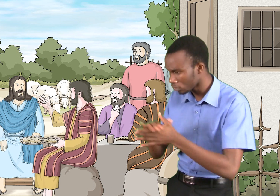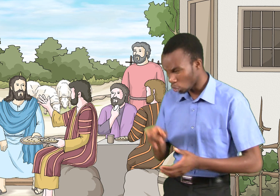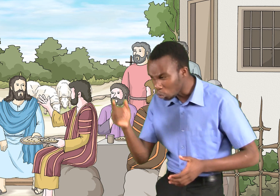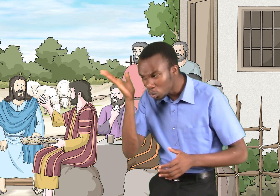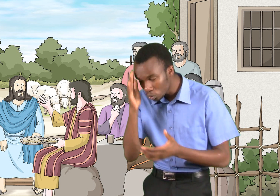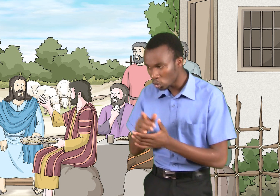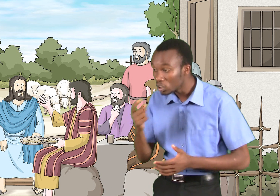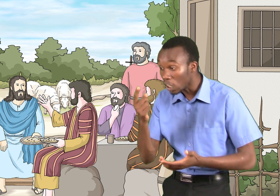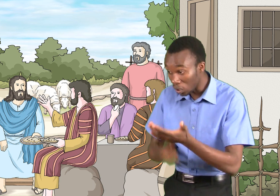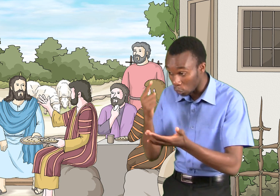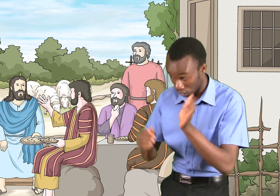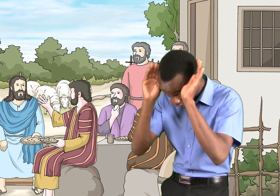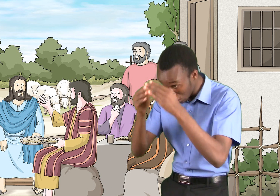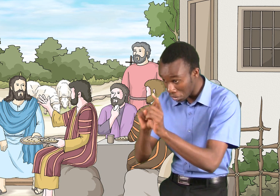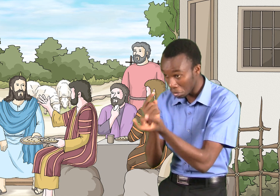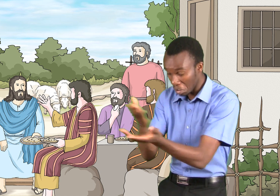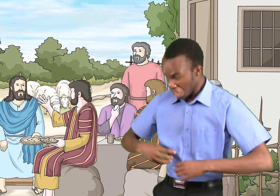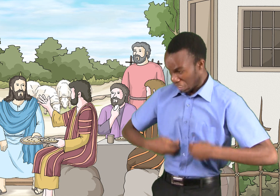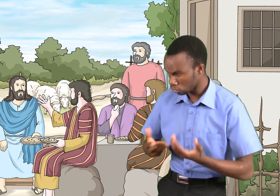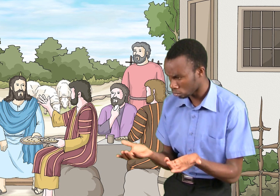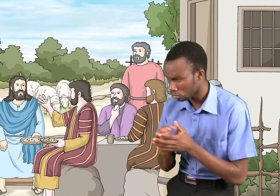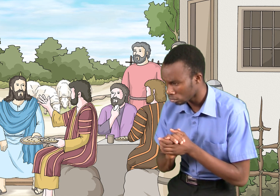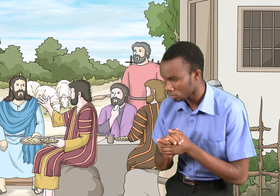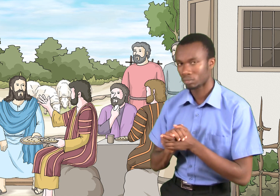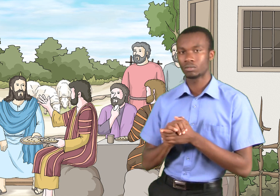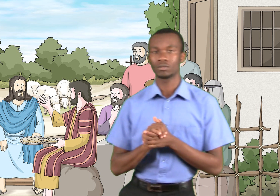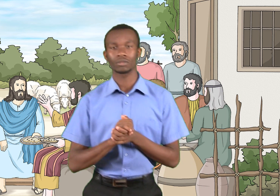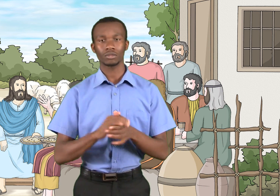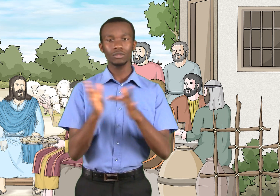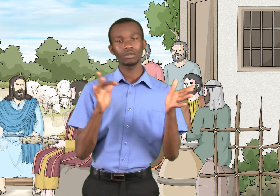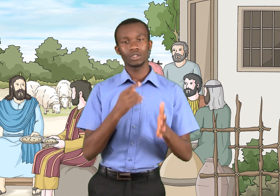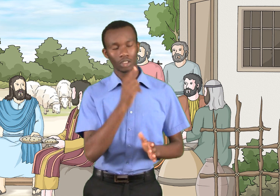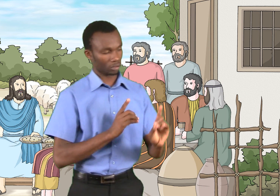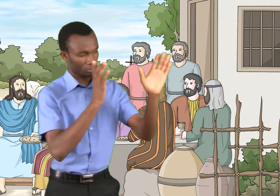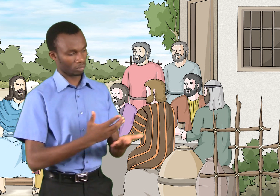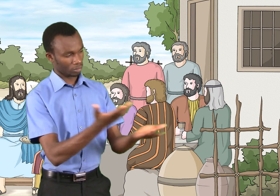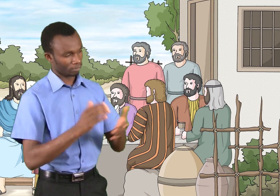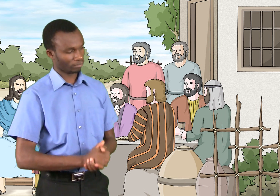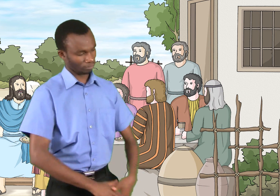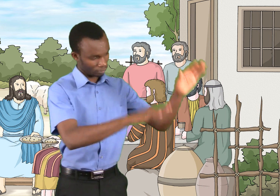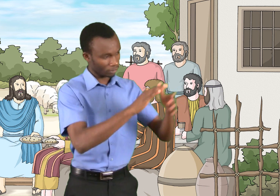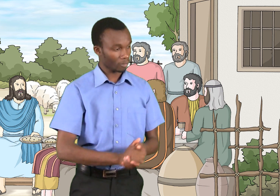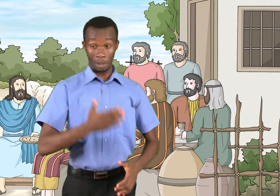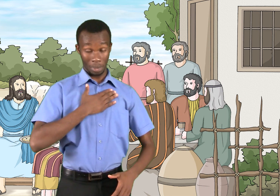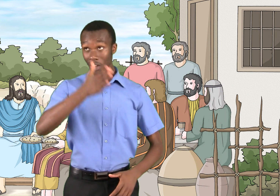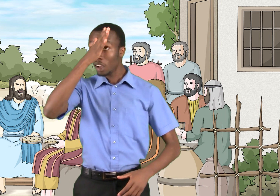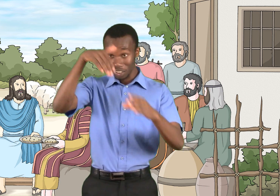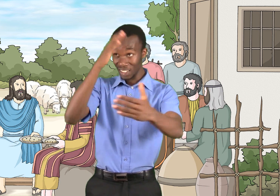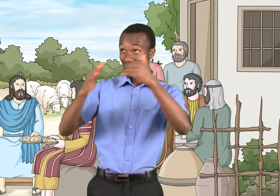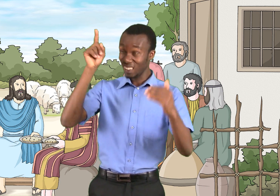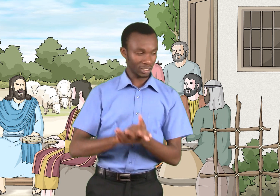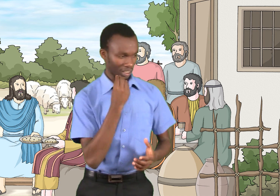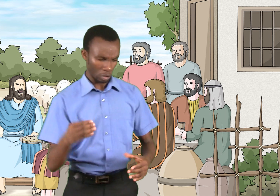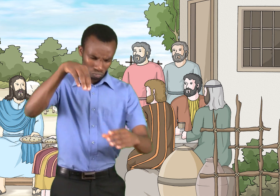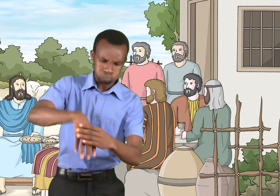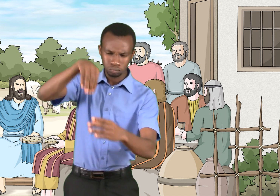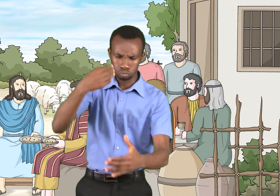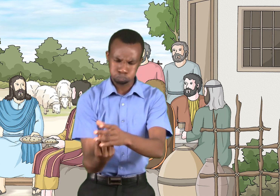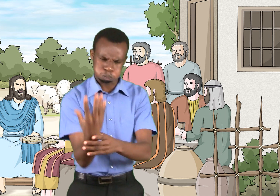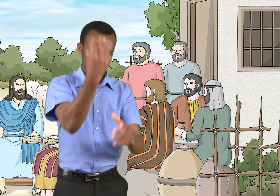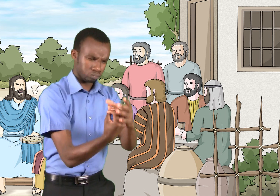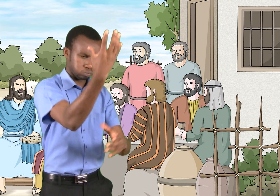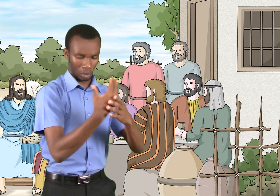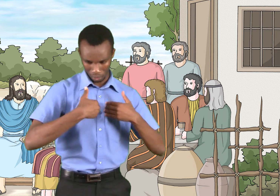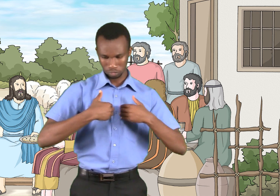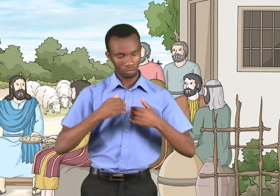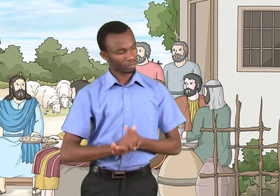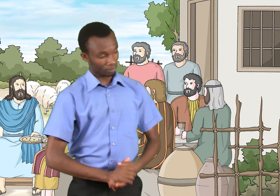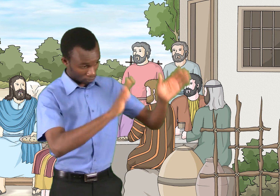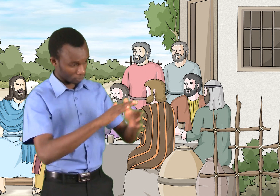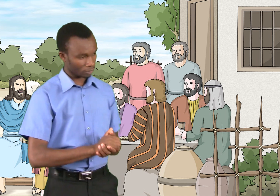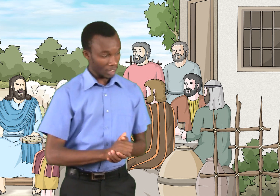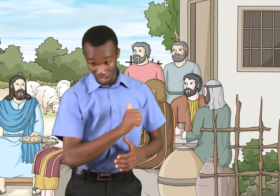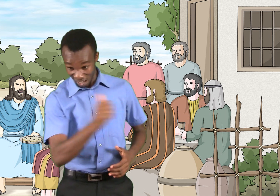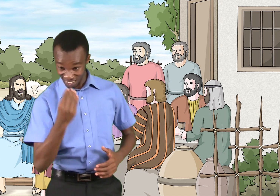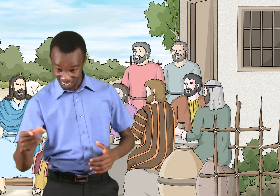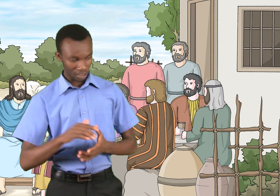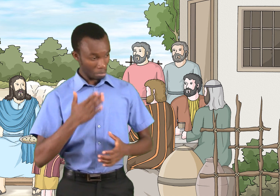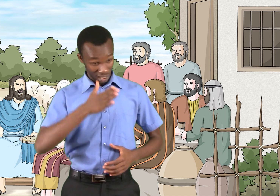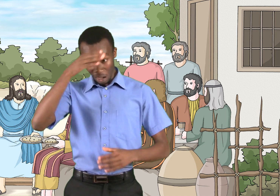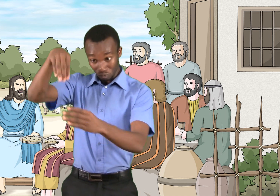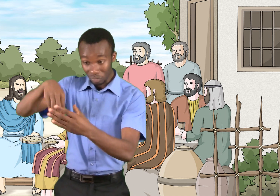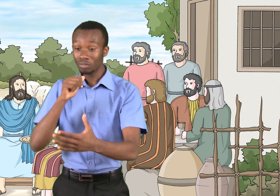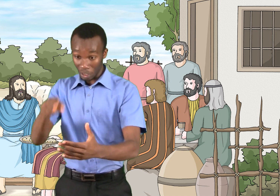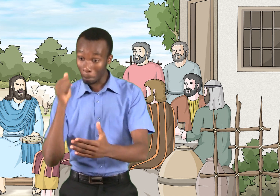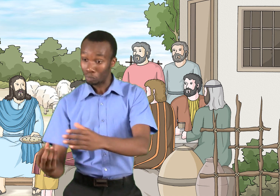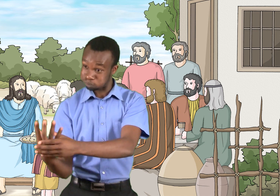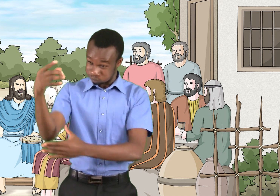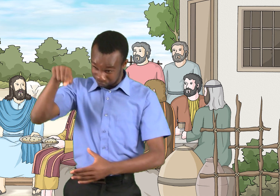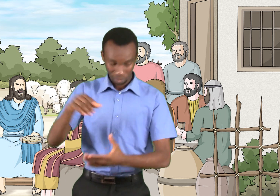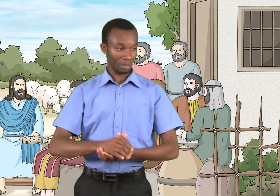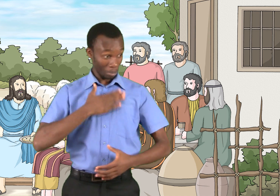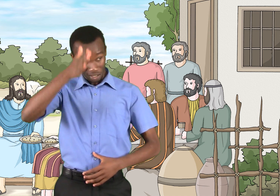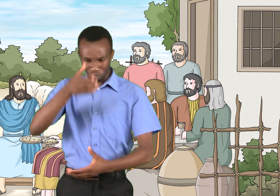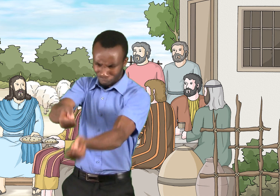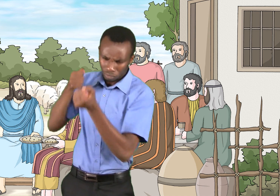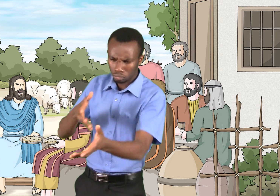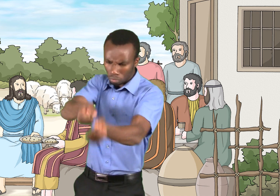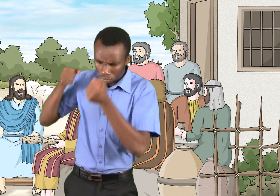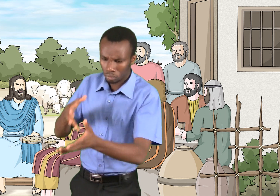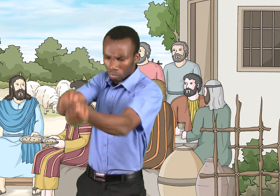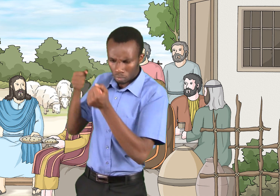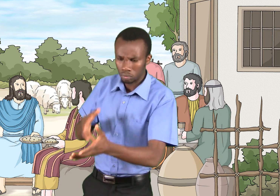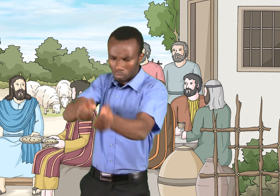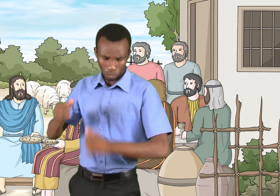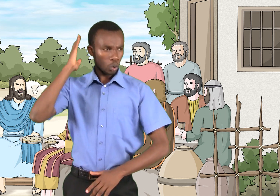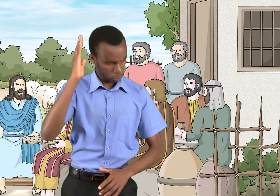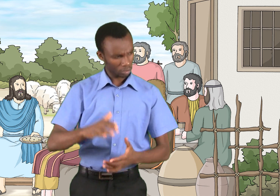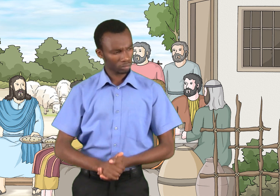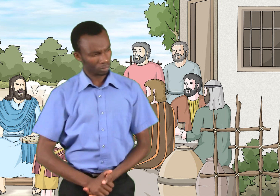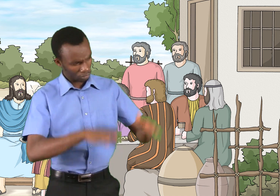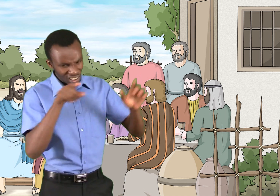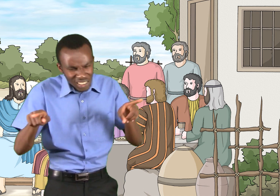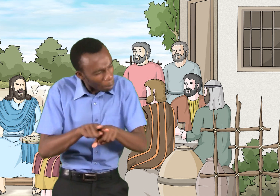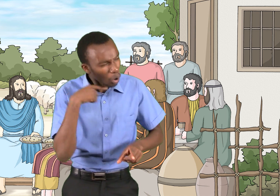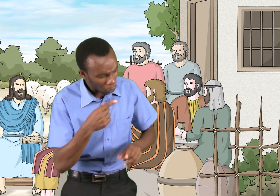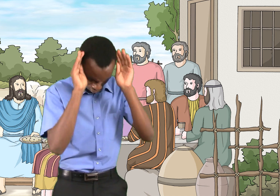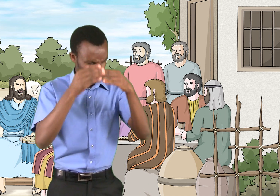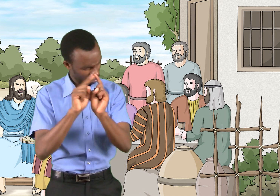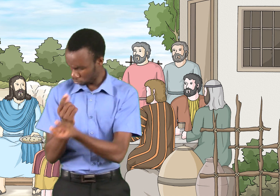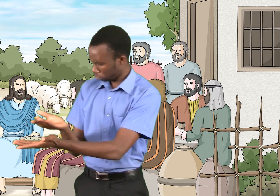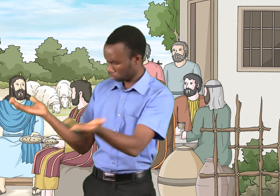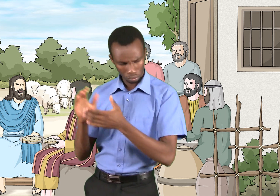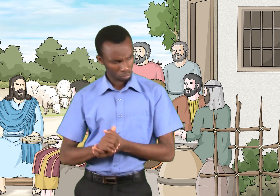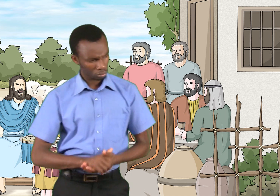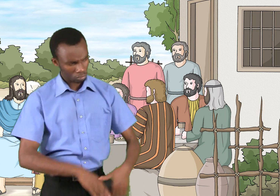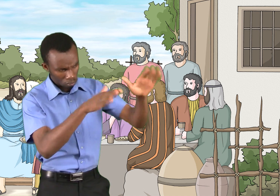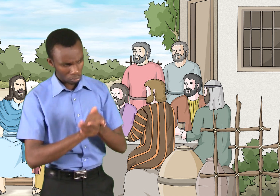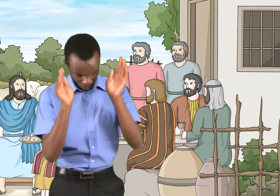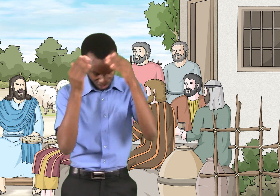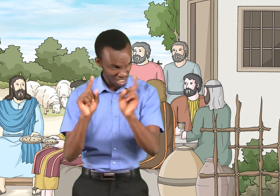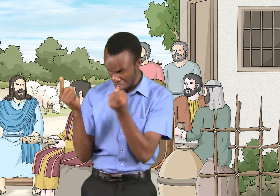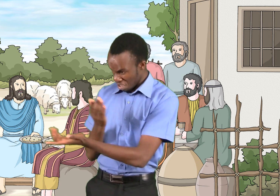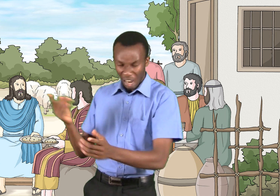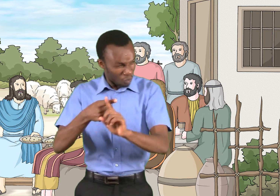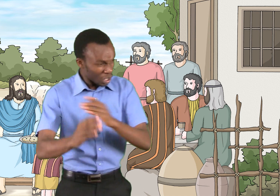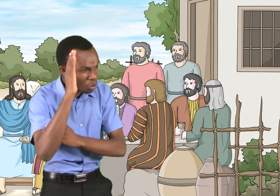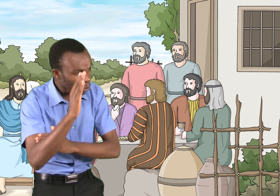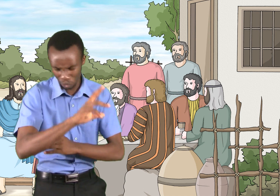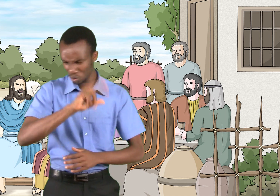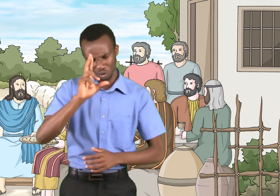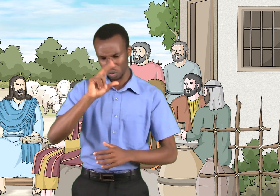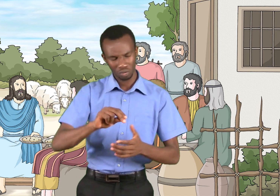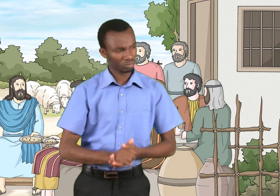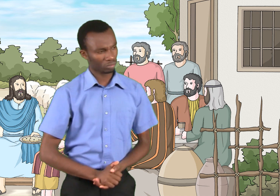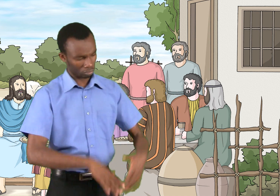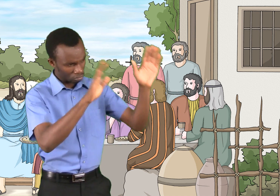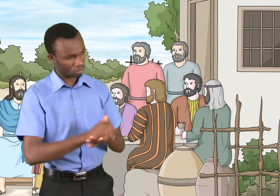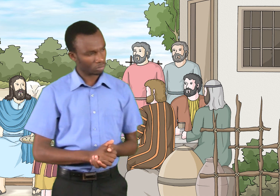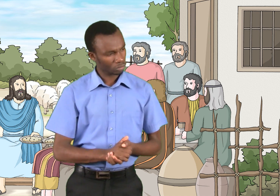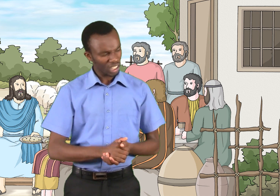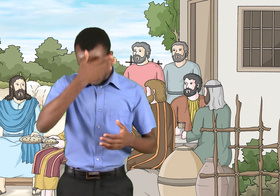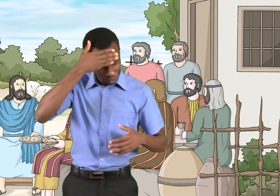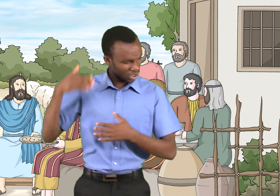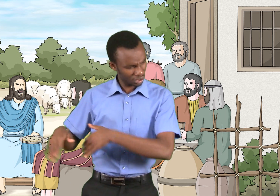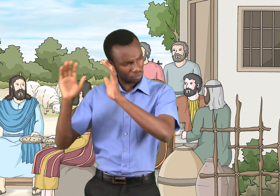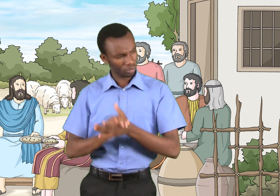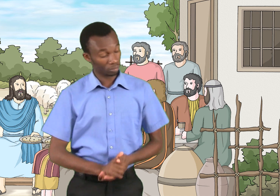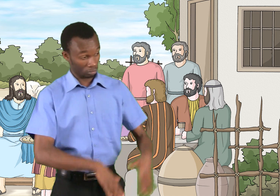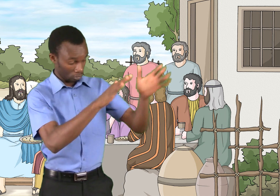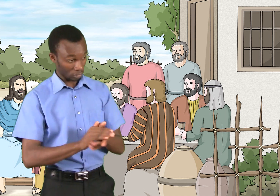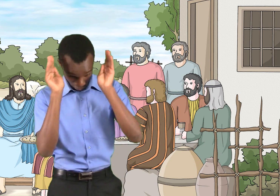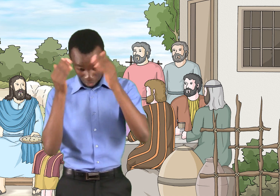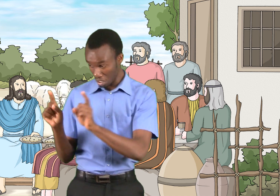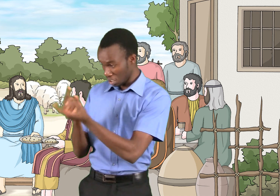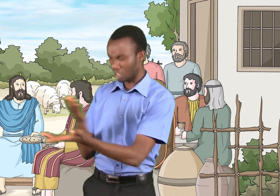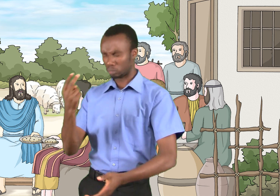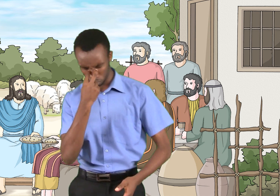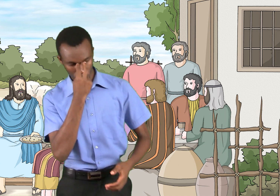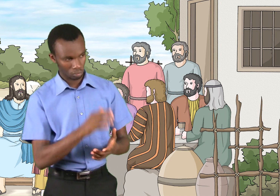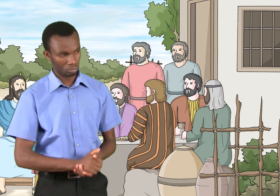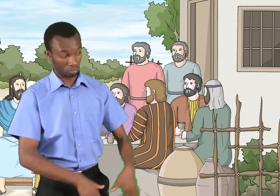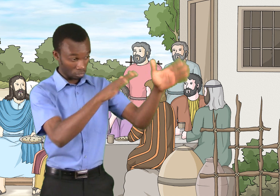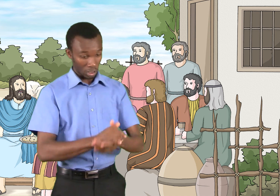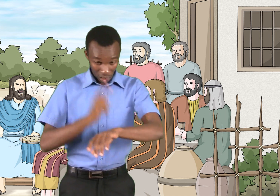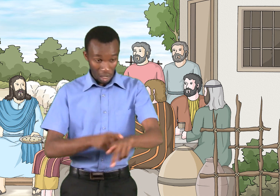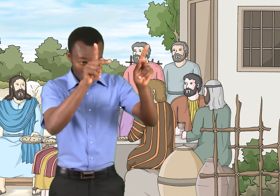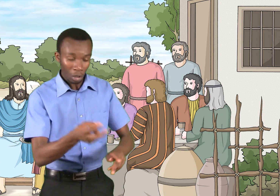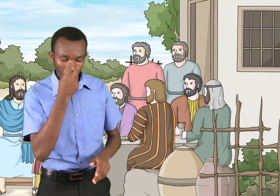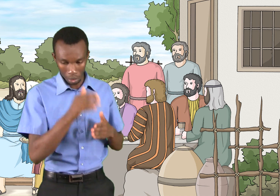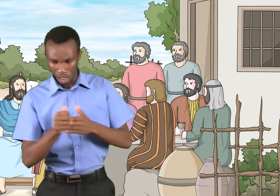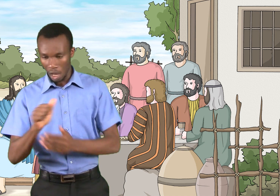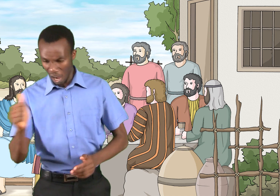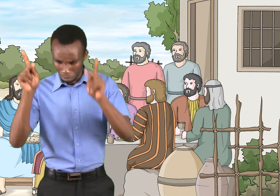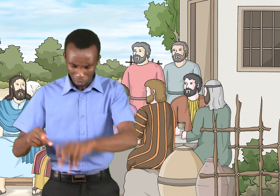Disregard them! They are blind guides. If a blind man leads a blind man, both will fall into a pit.” Peter said to Him, “Explain this parable to us.” “Do you still not understand?” Jesus asked.